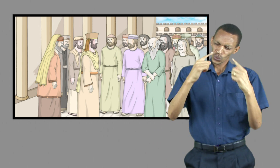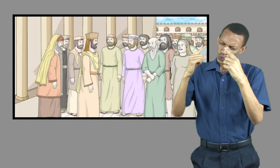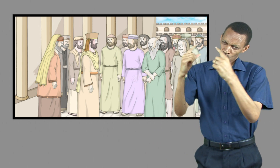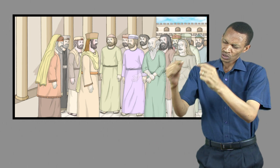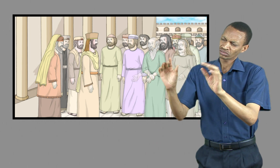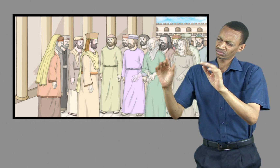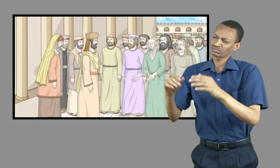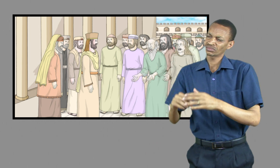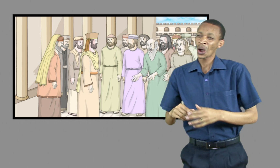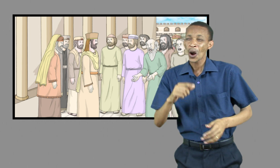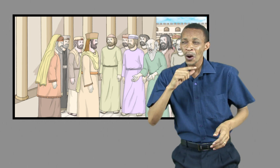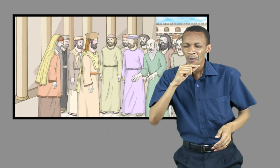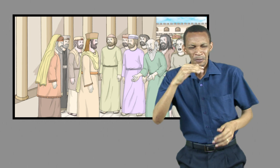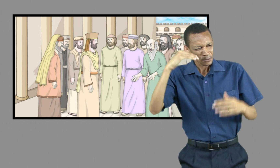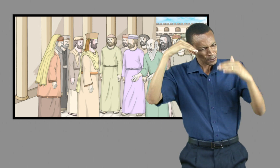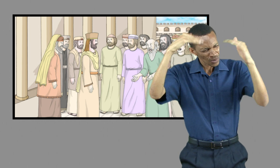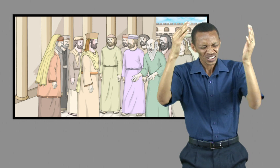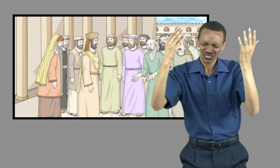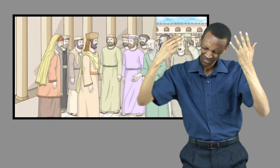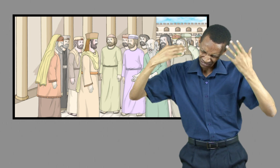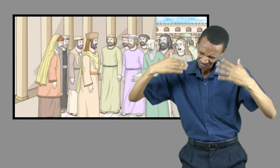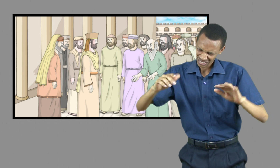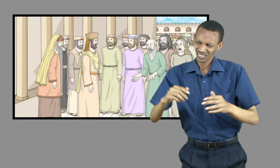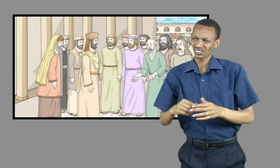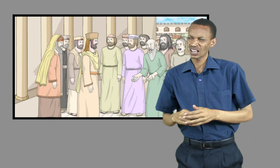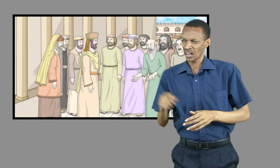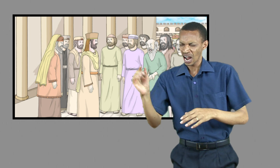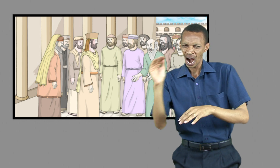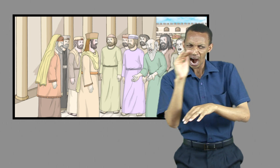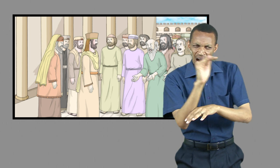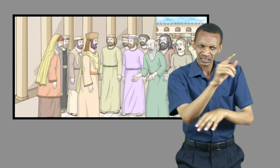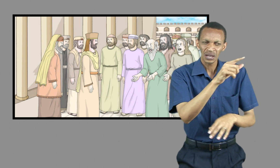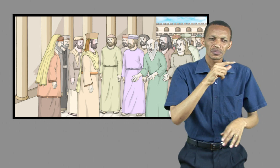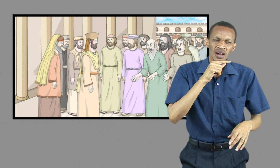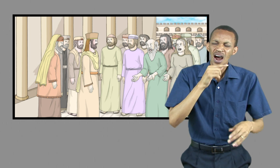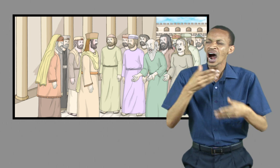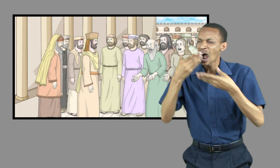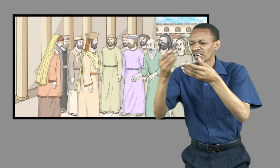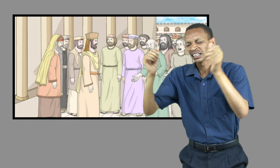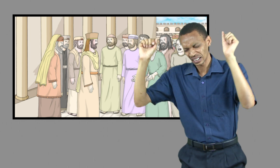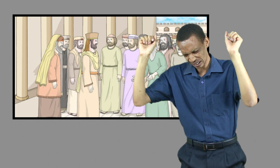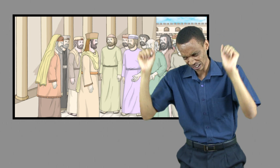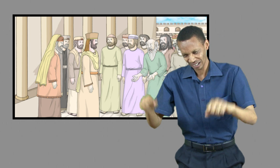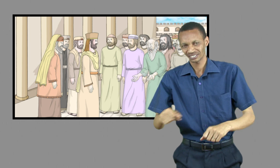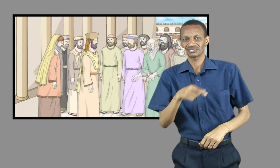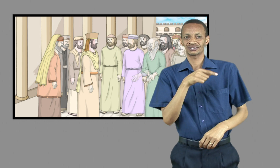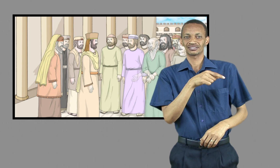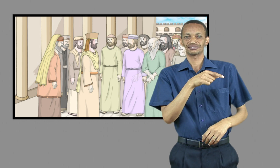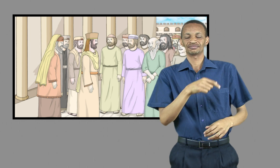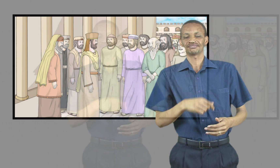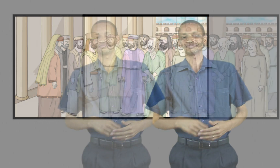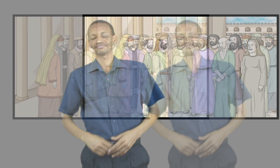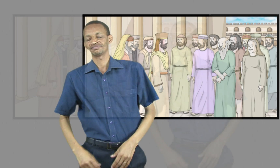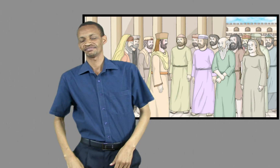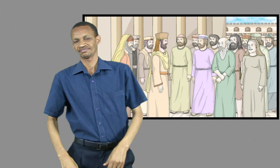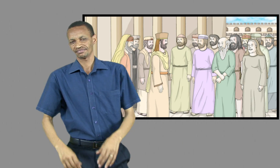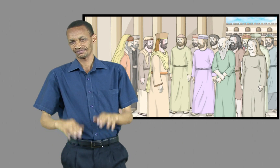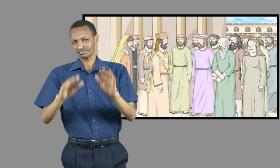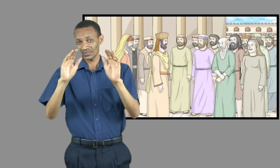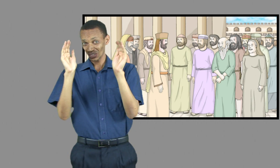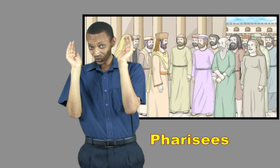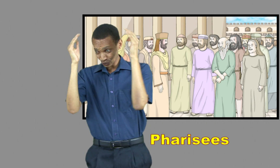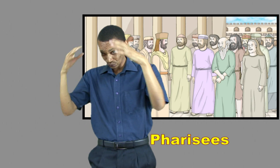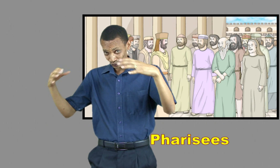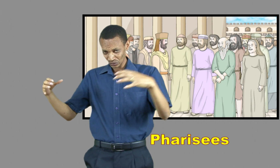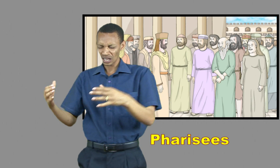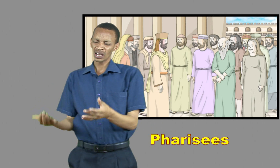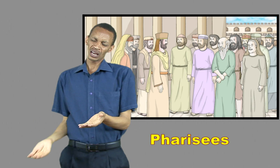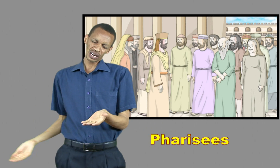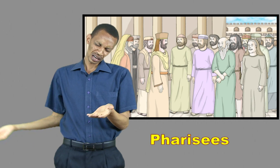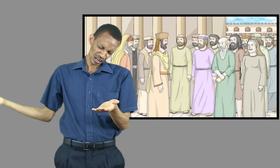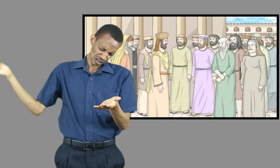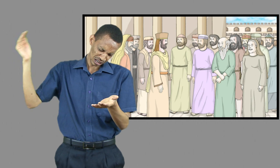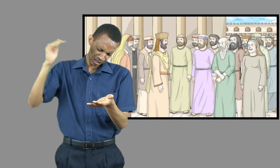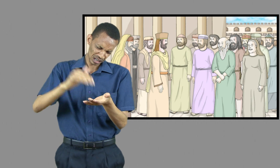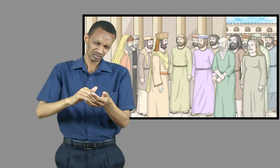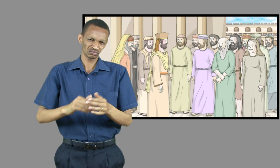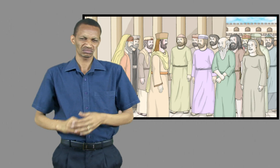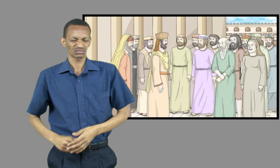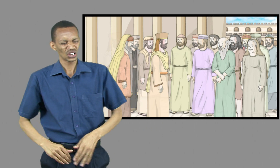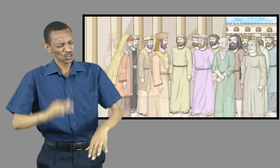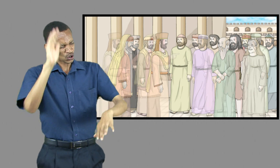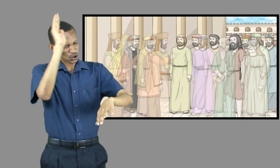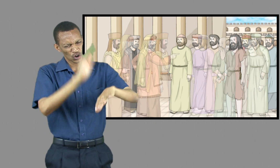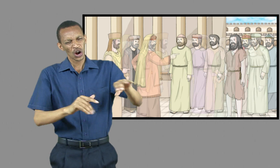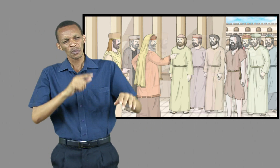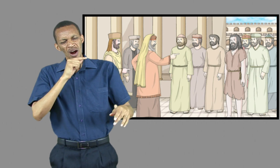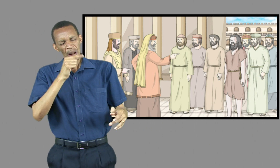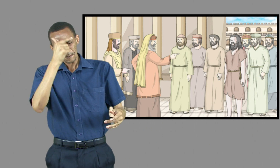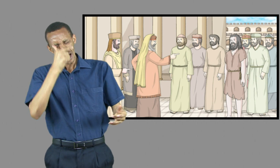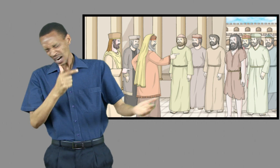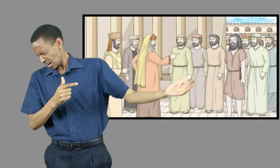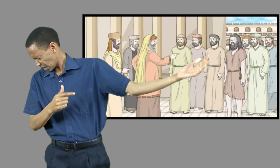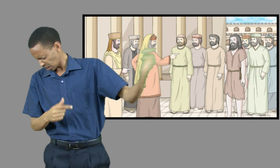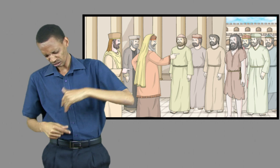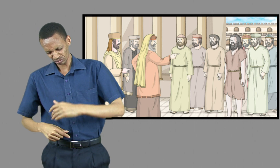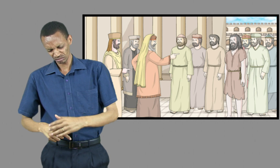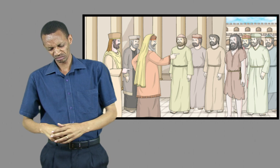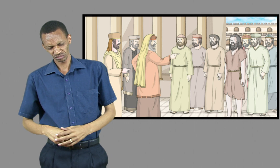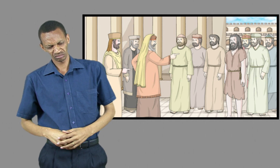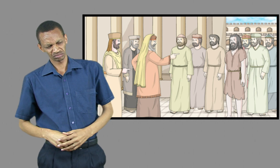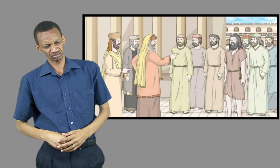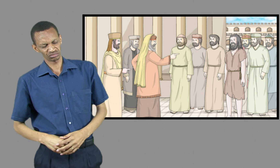That was why his parents said, “He is old enough. Ask him.”